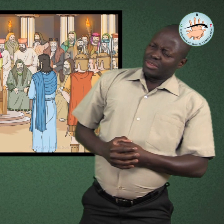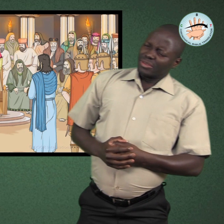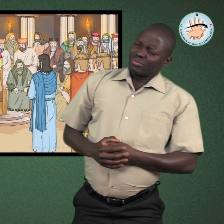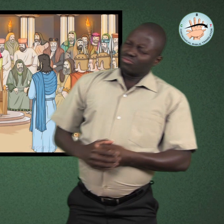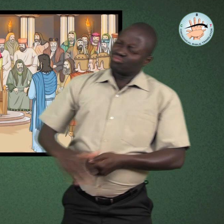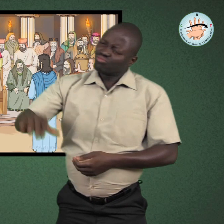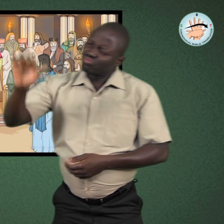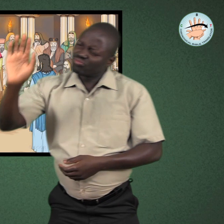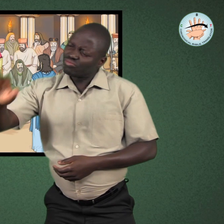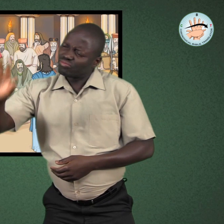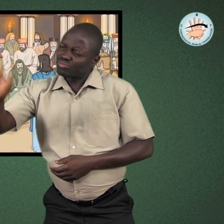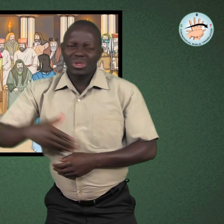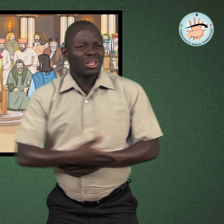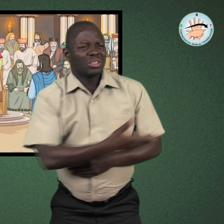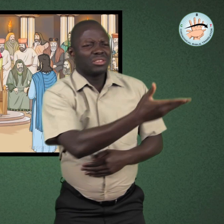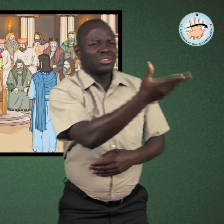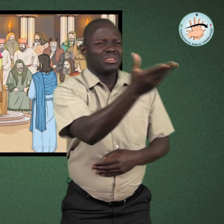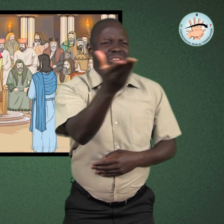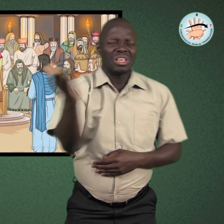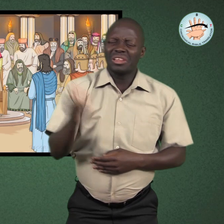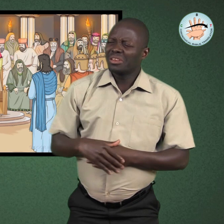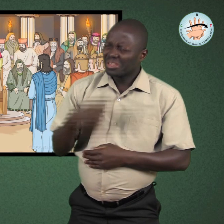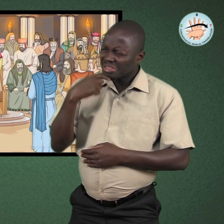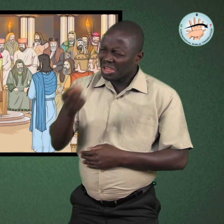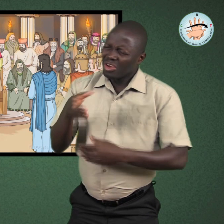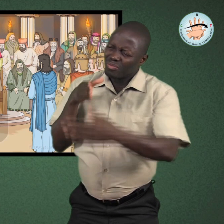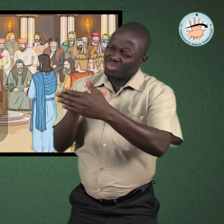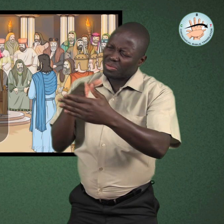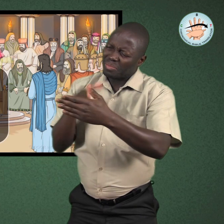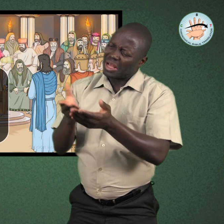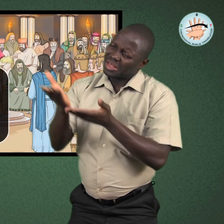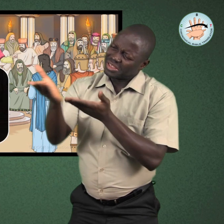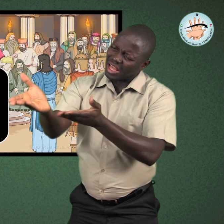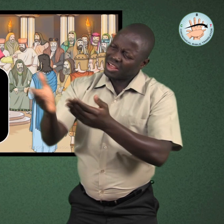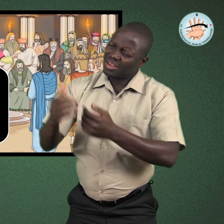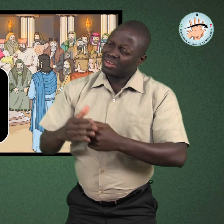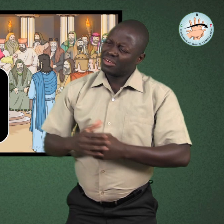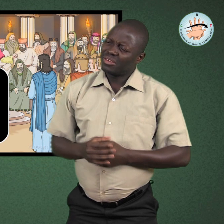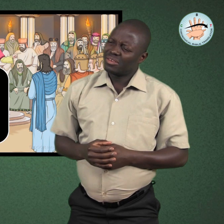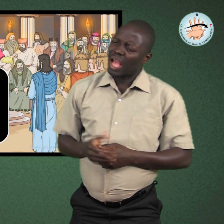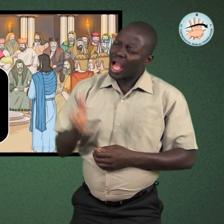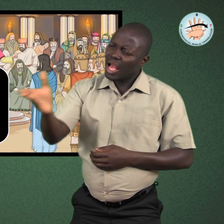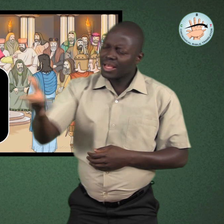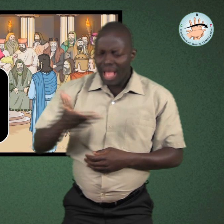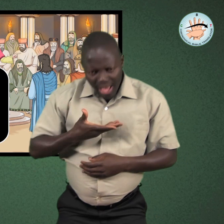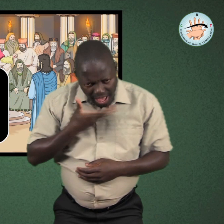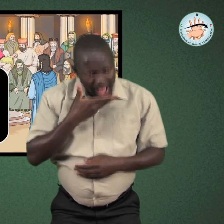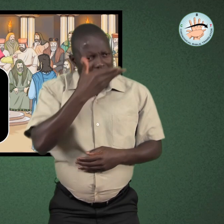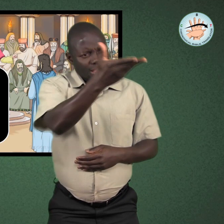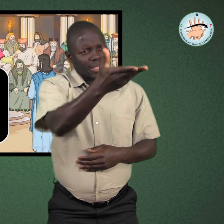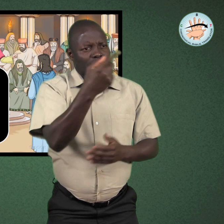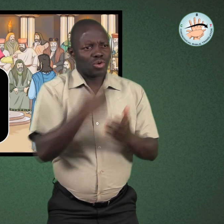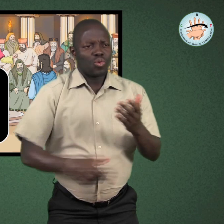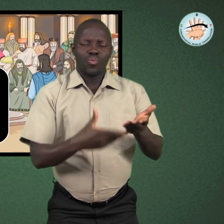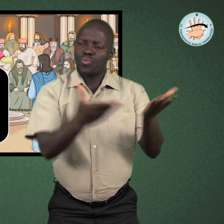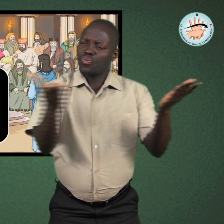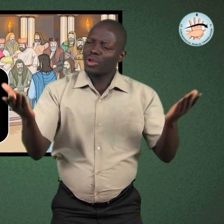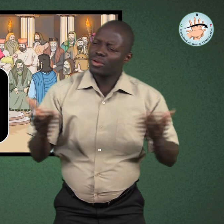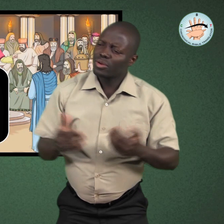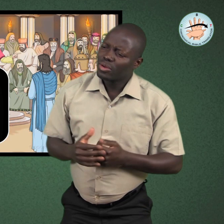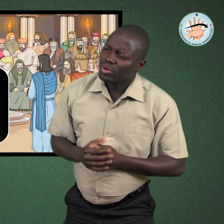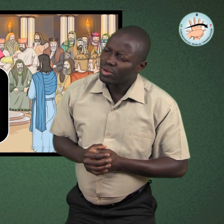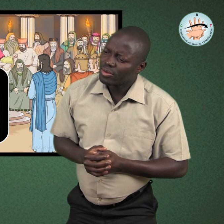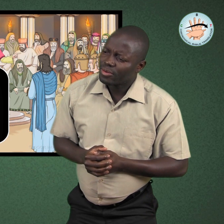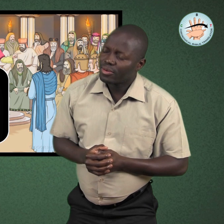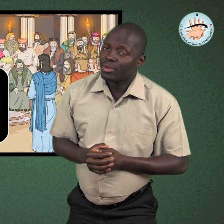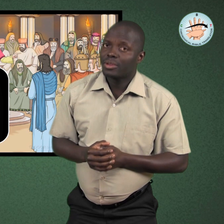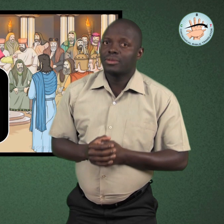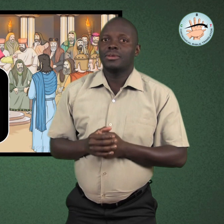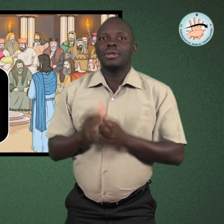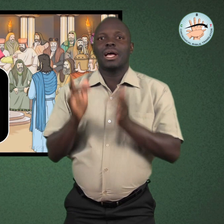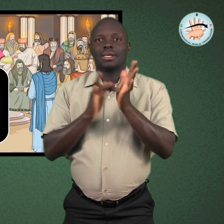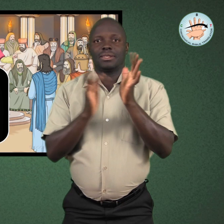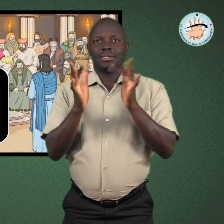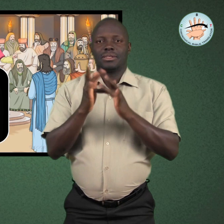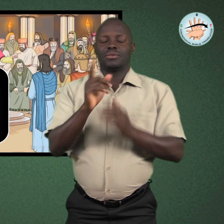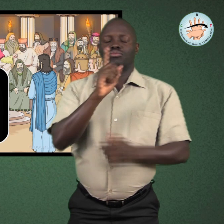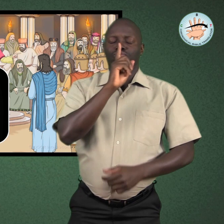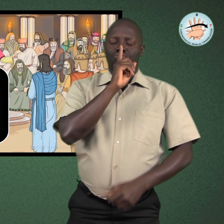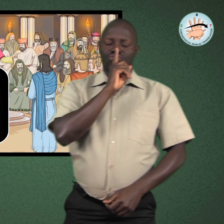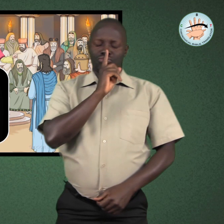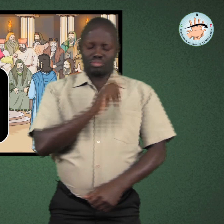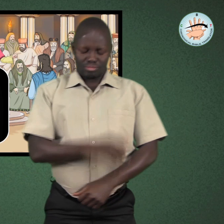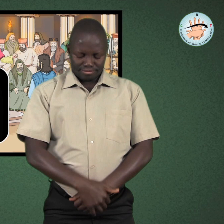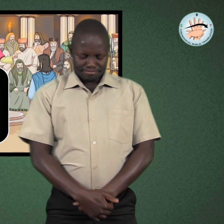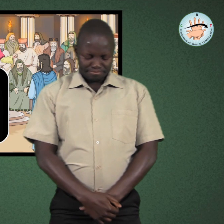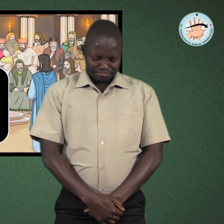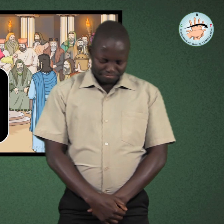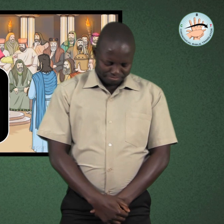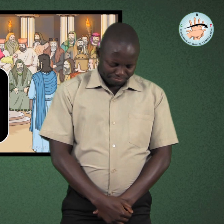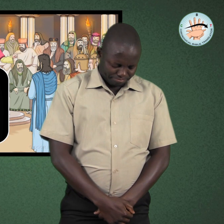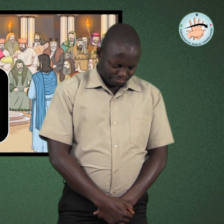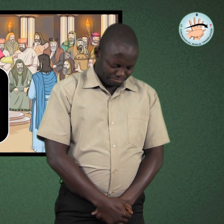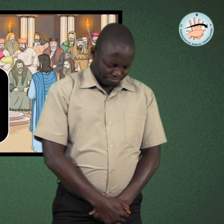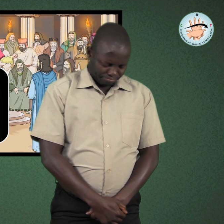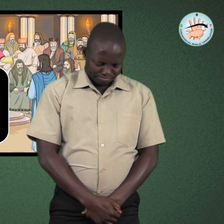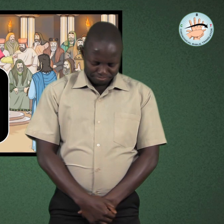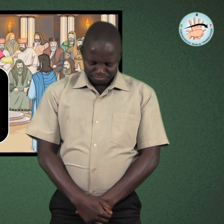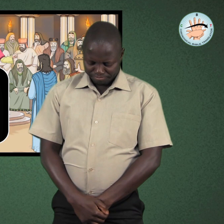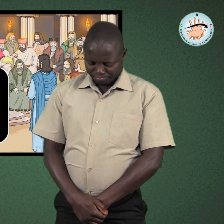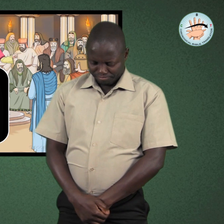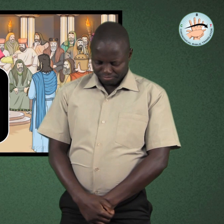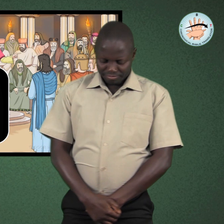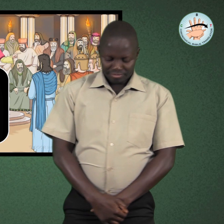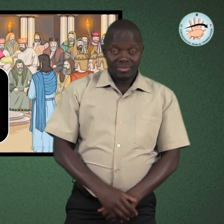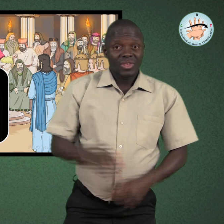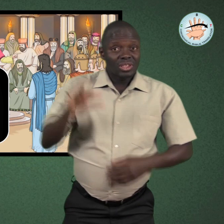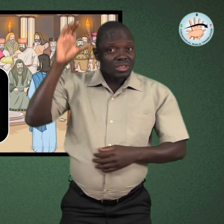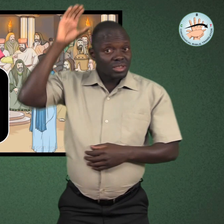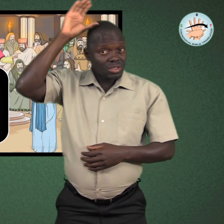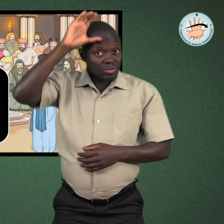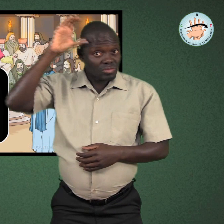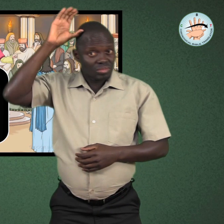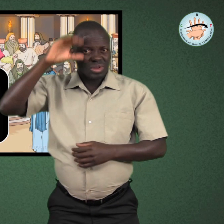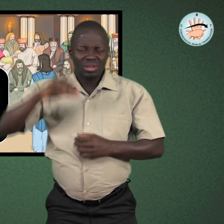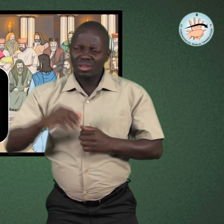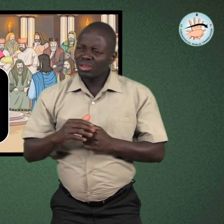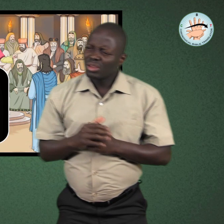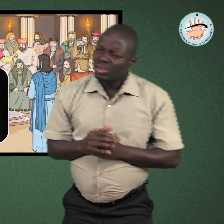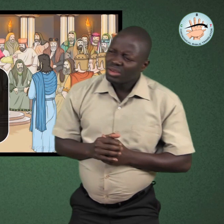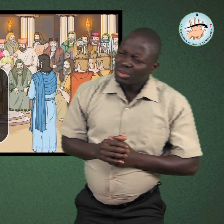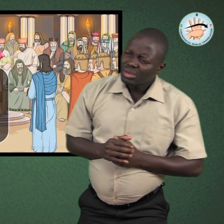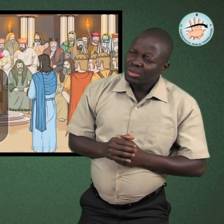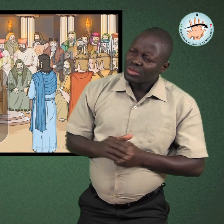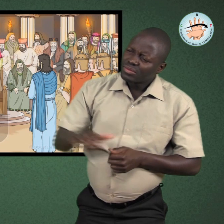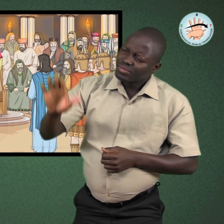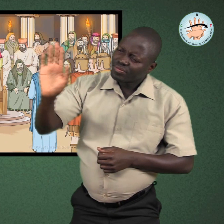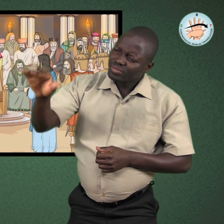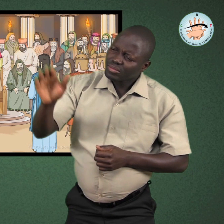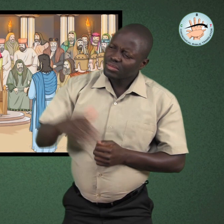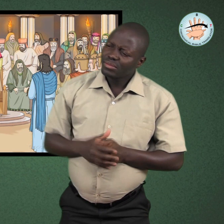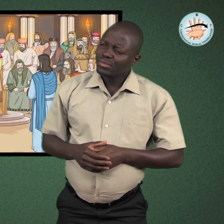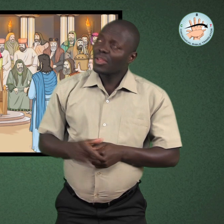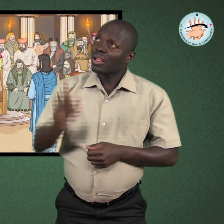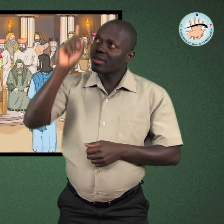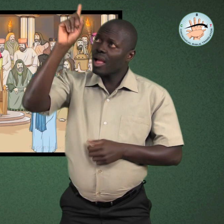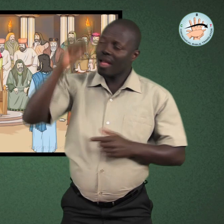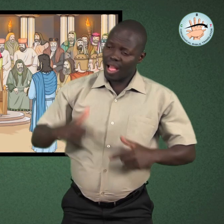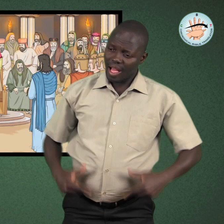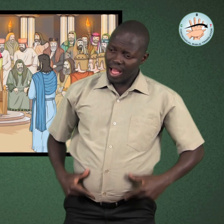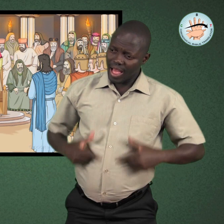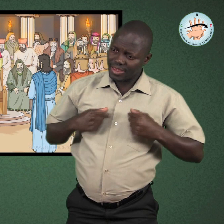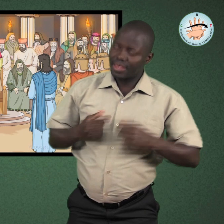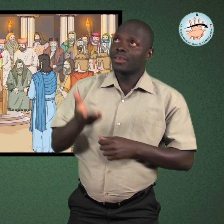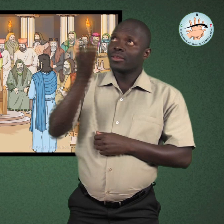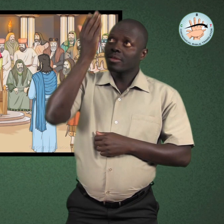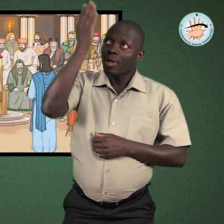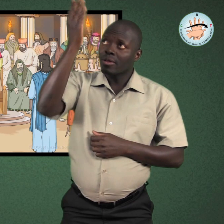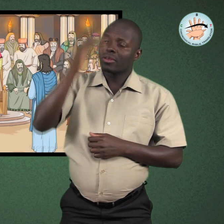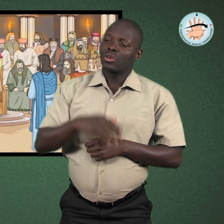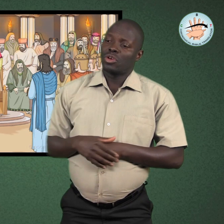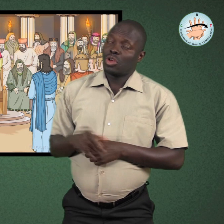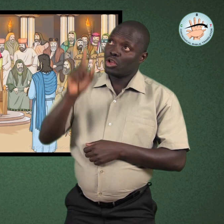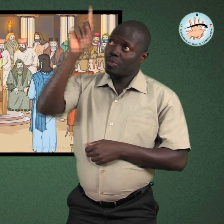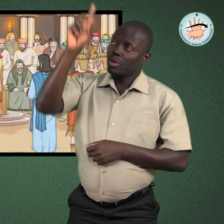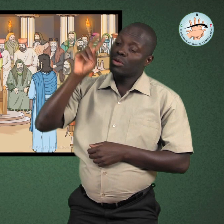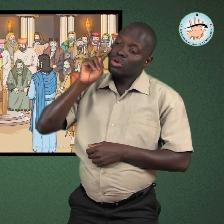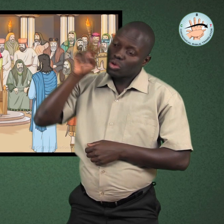What are these men testifying against You?” But Jesus remained silent.